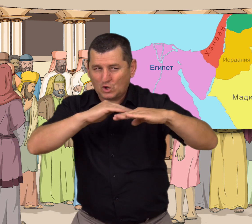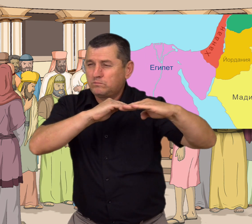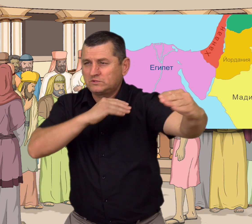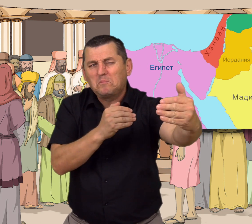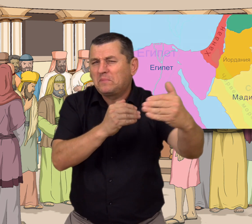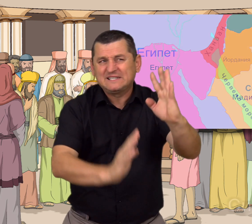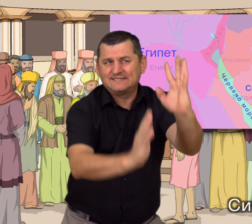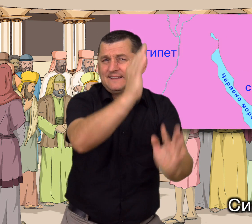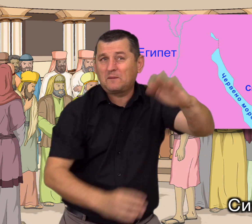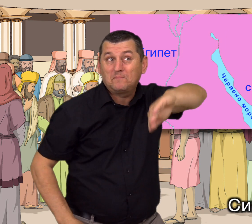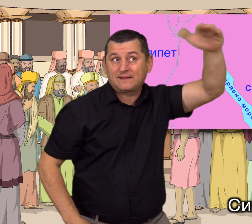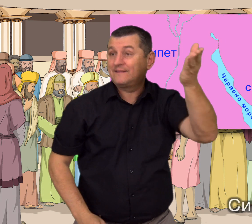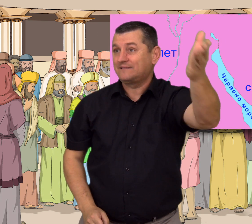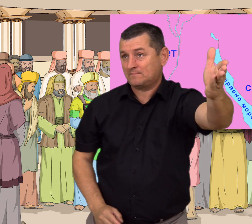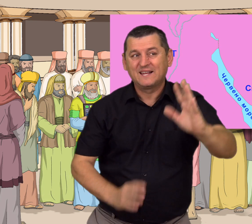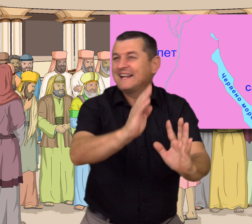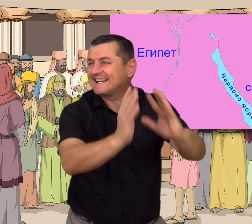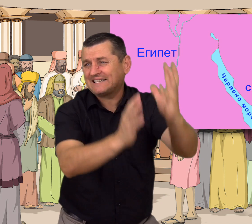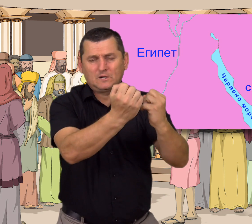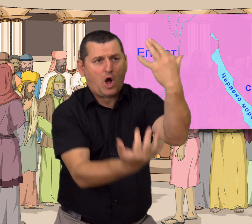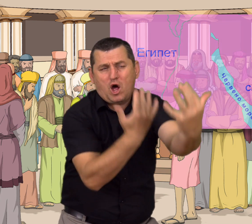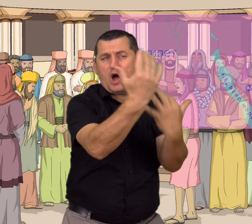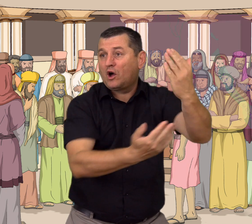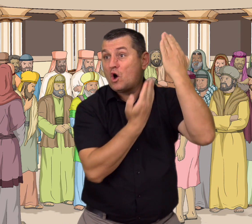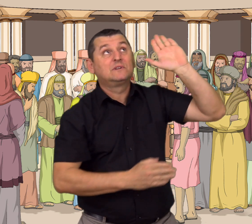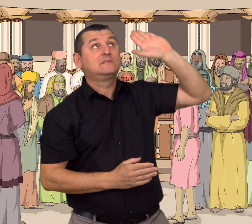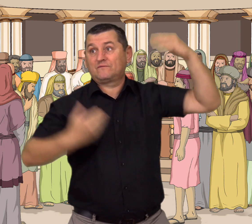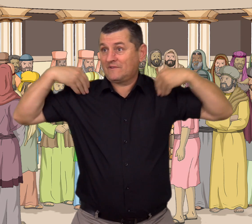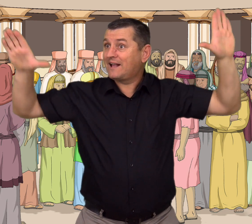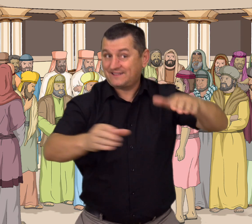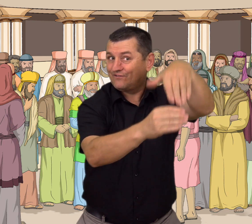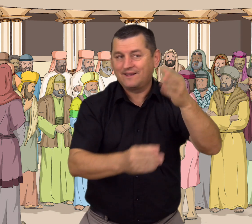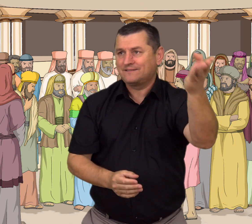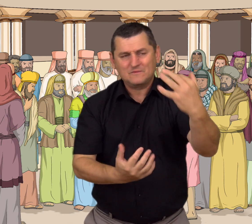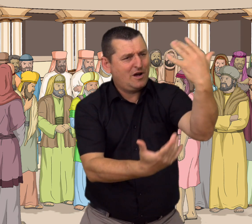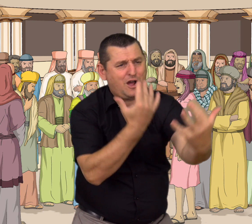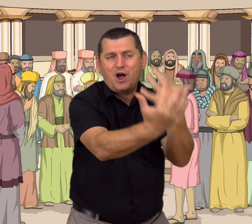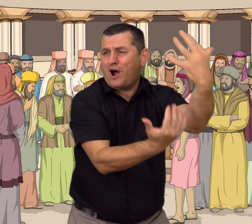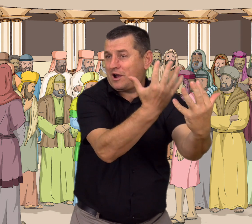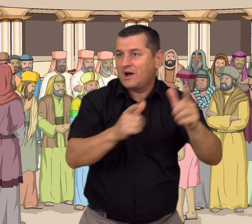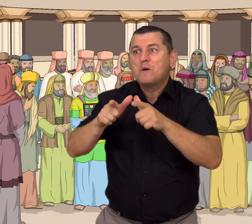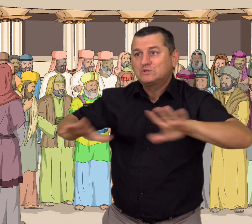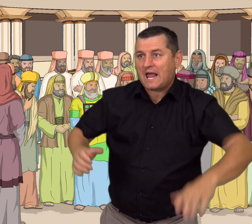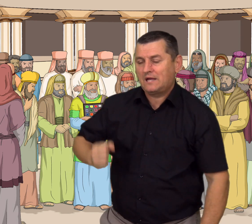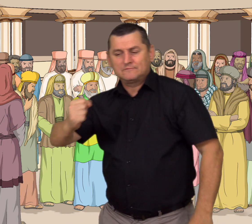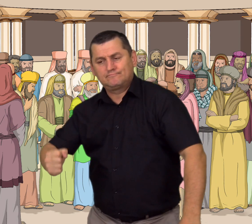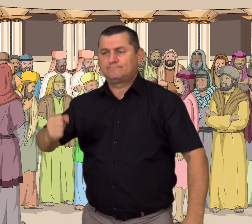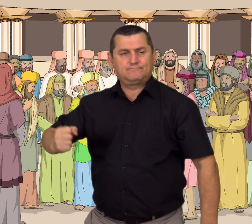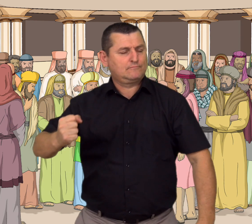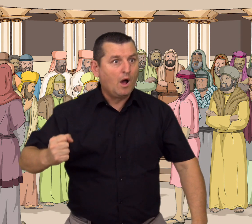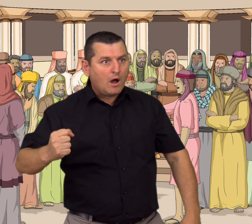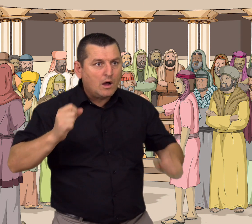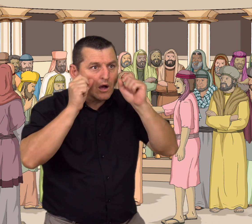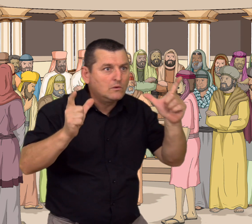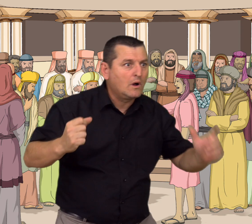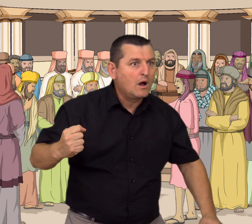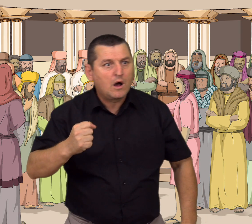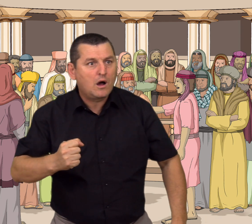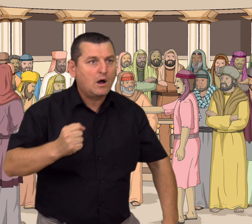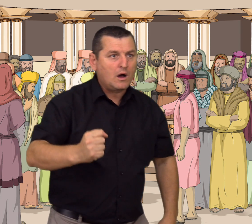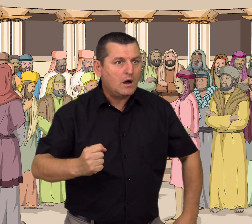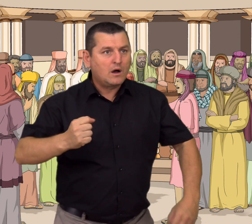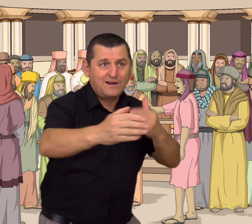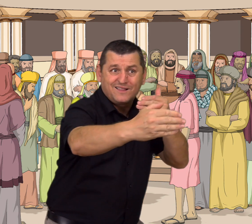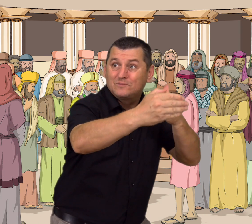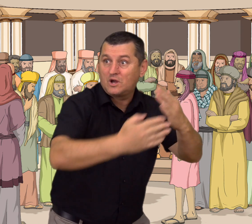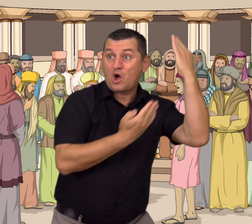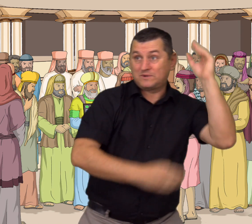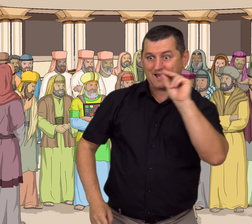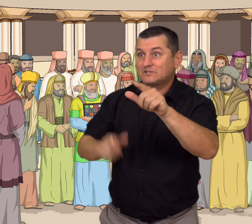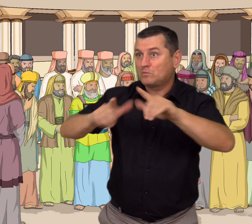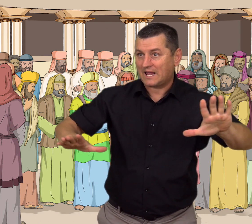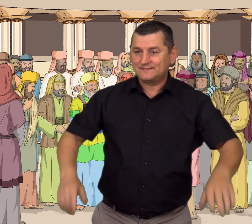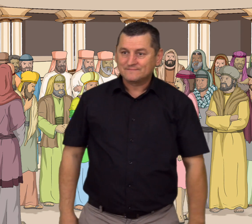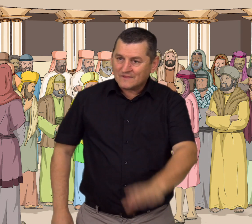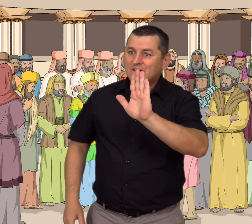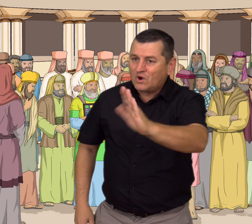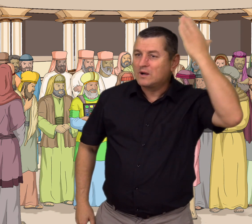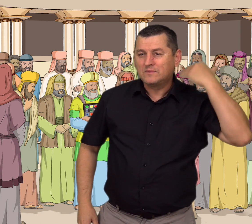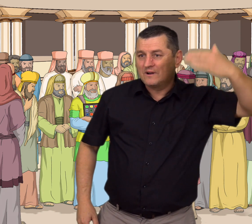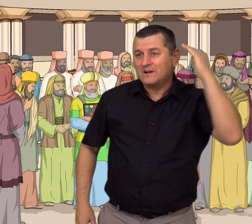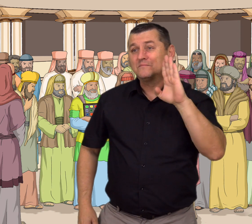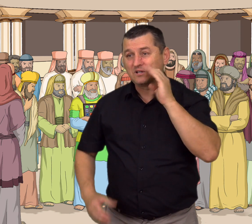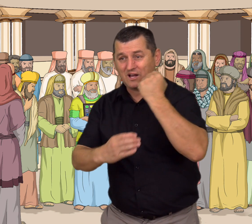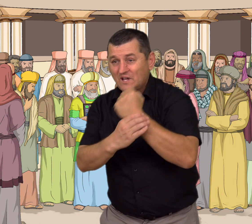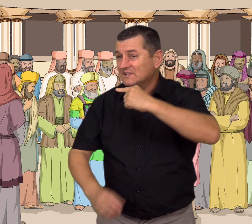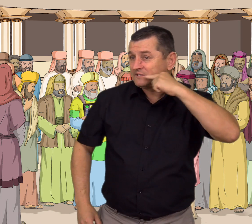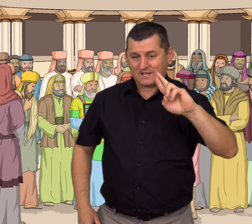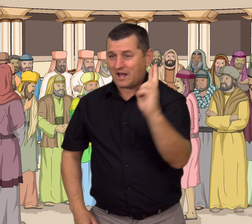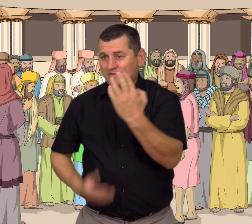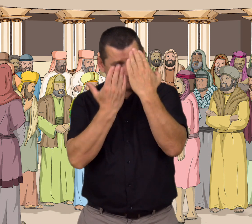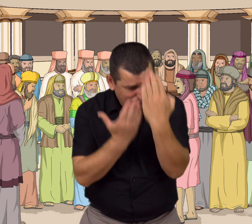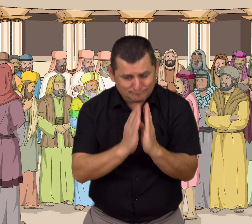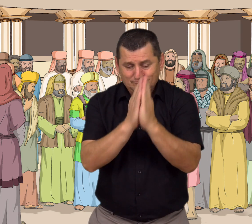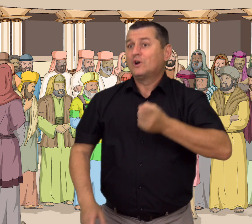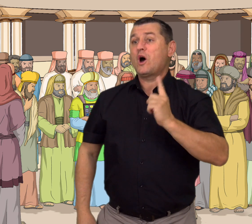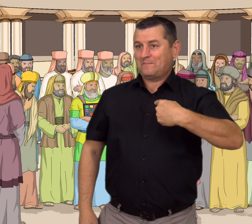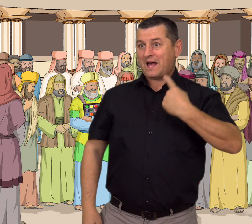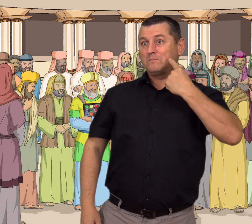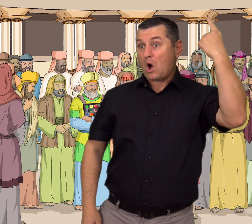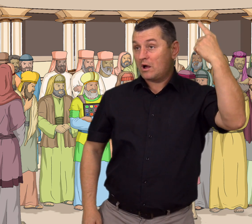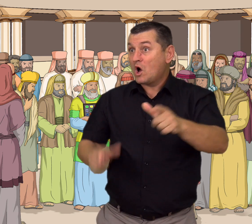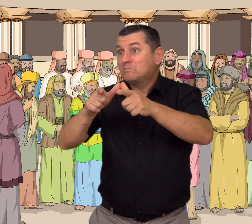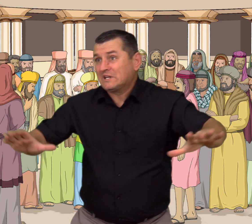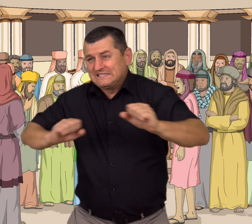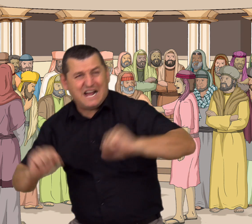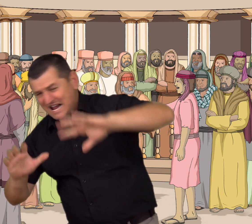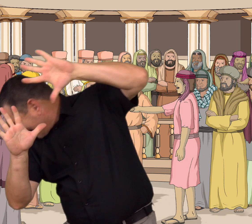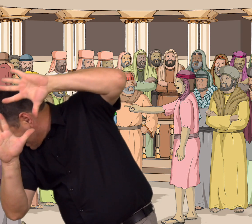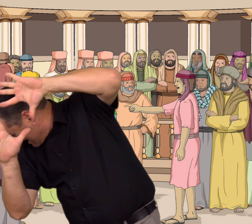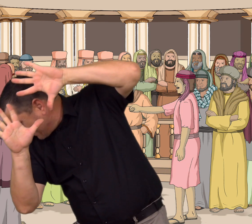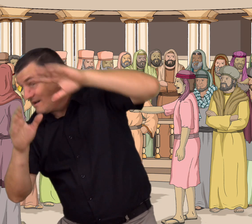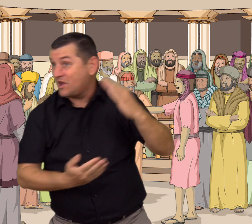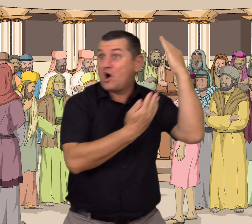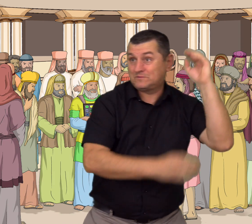After forty years had passed, an angel appeared to Moses in the flames of a burning bush in the desert near Mount Sinai. When Moses saw it, he marveled at the sight.